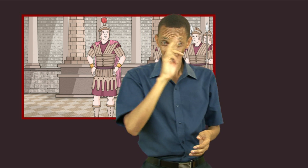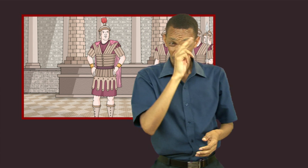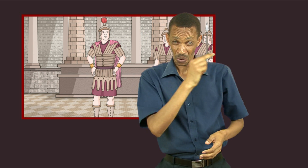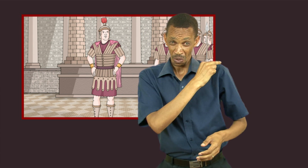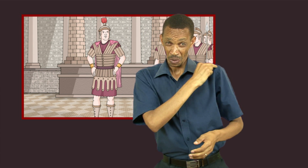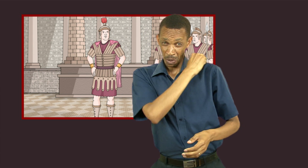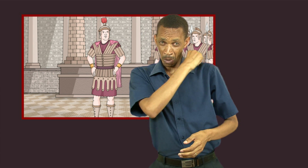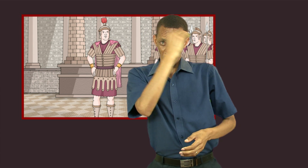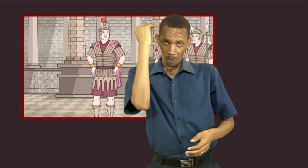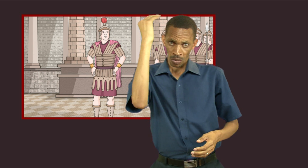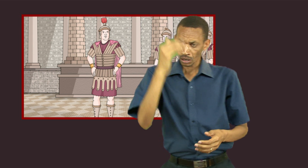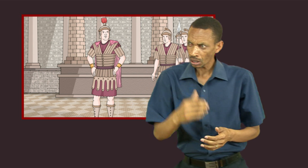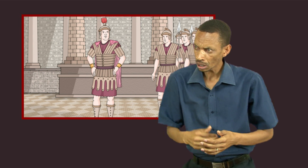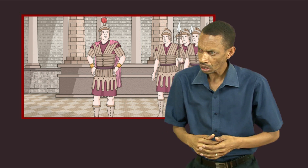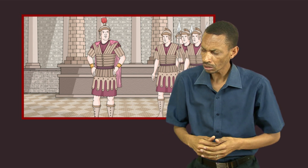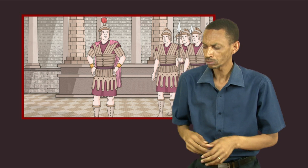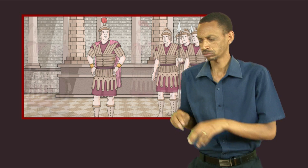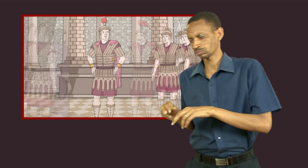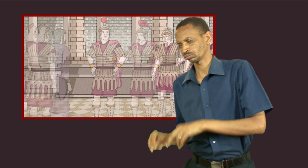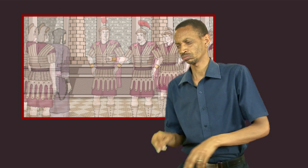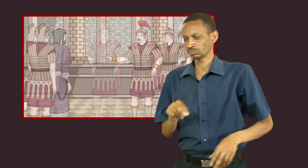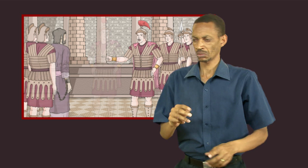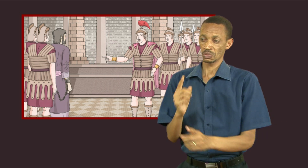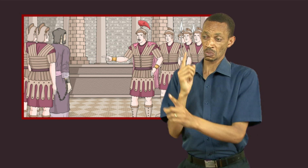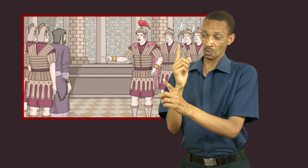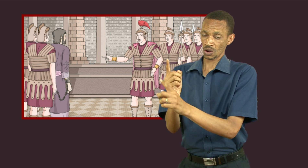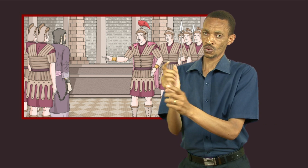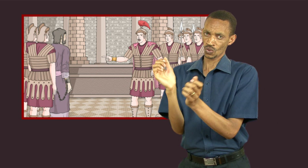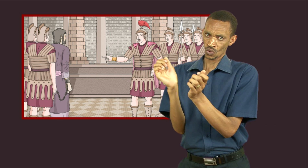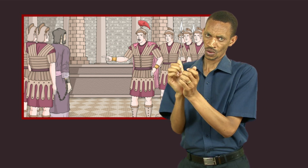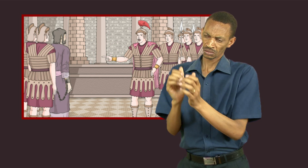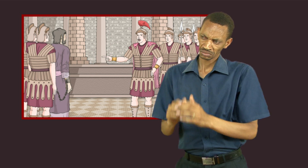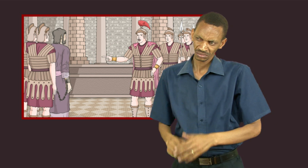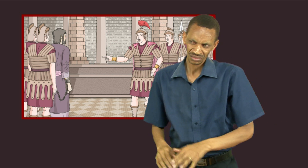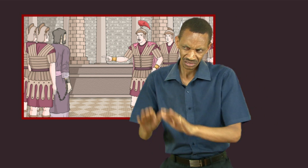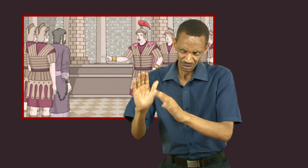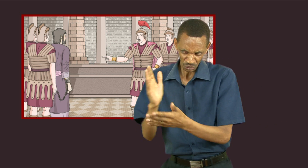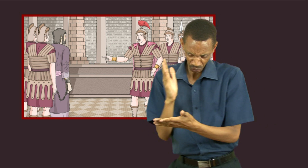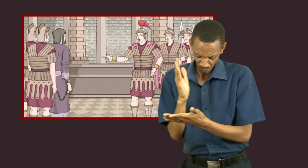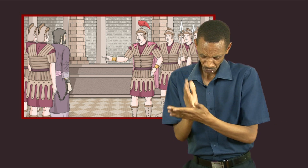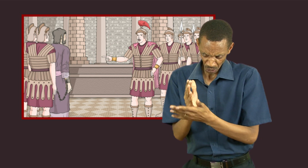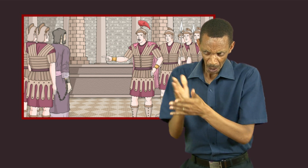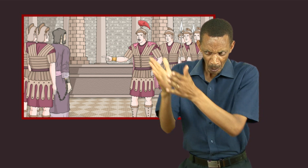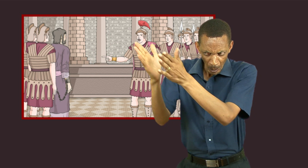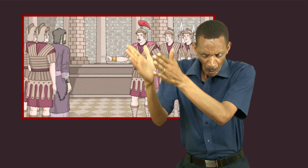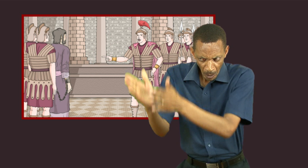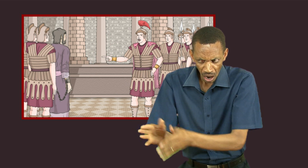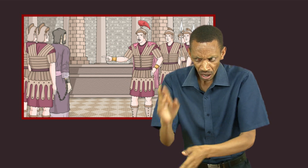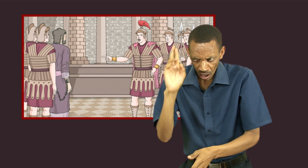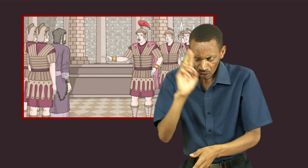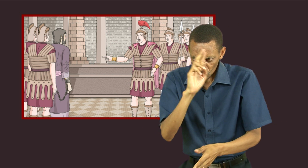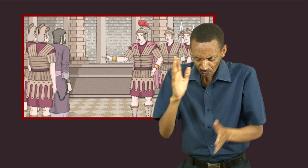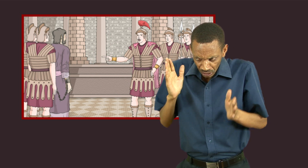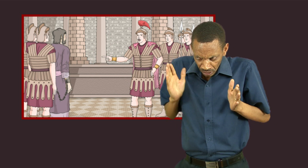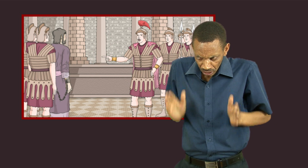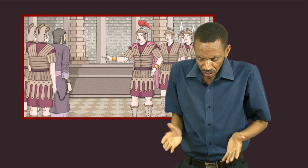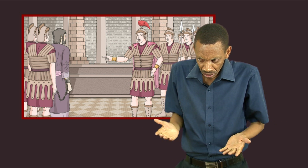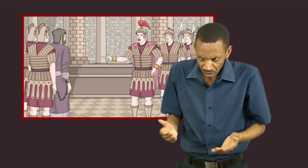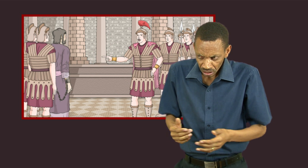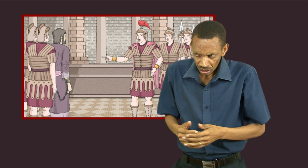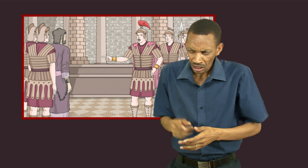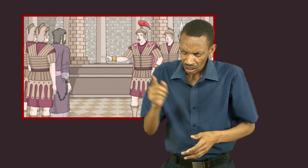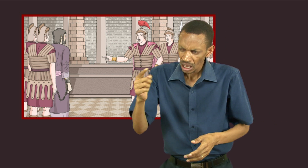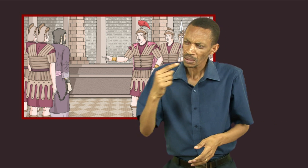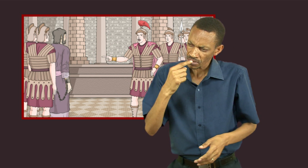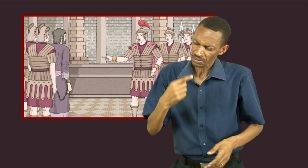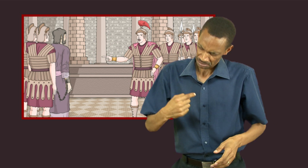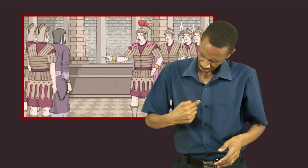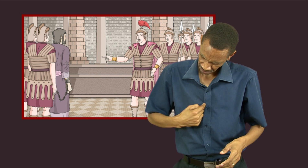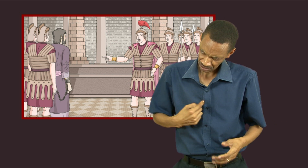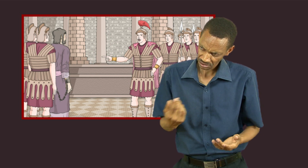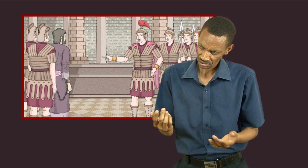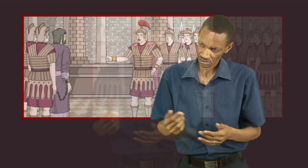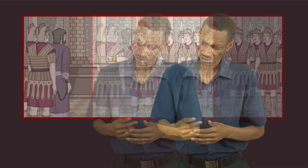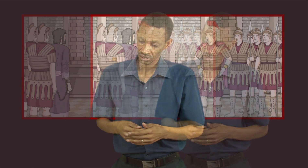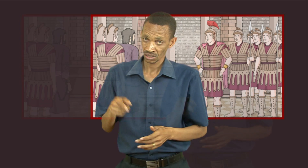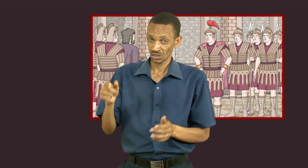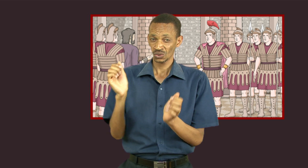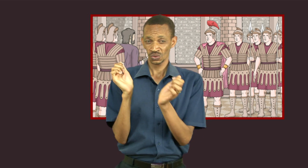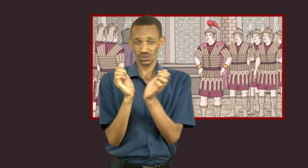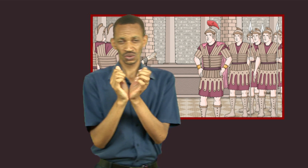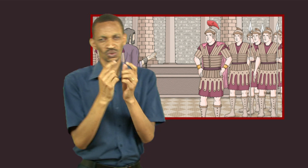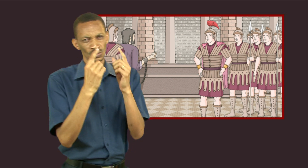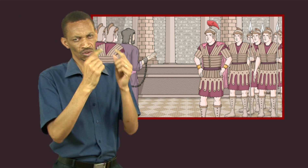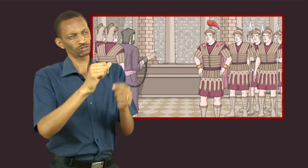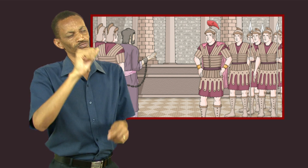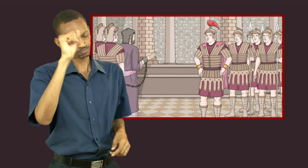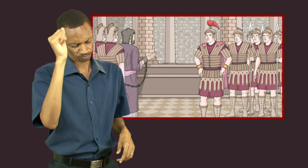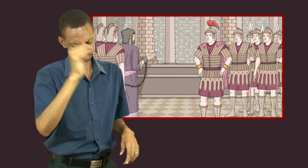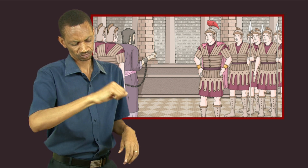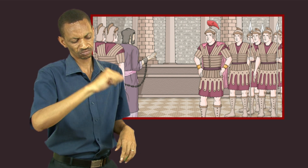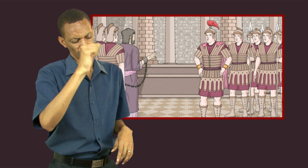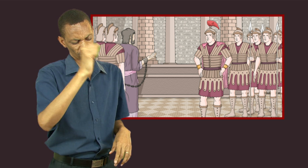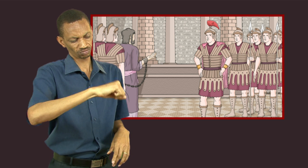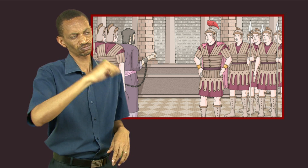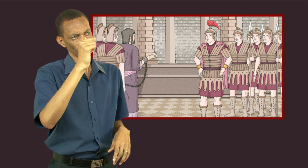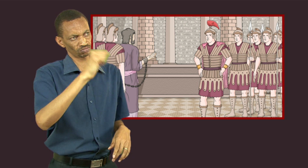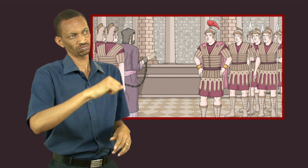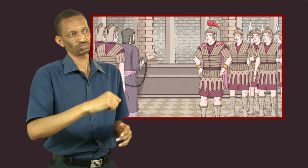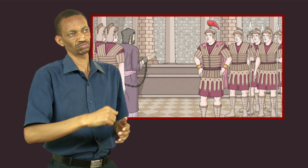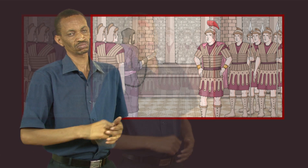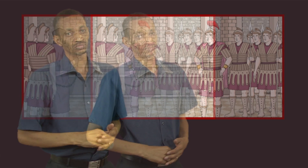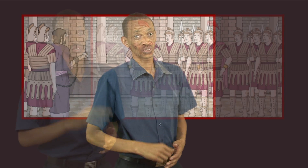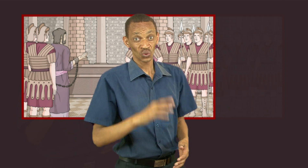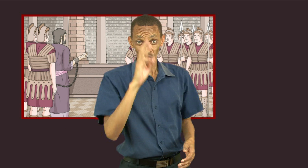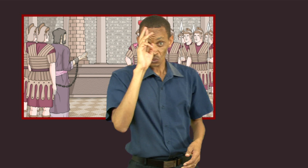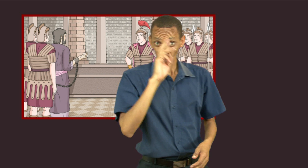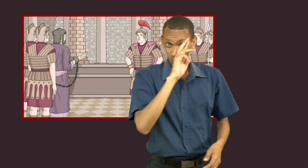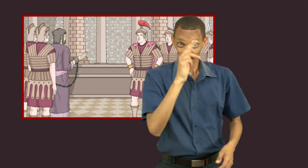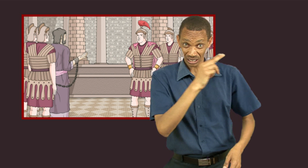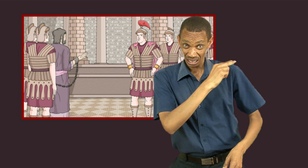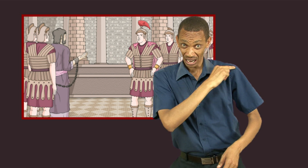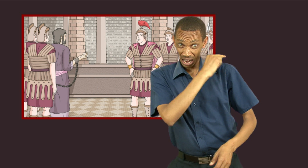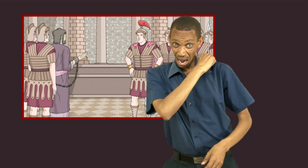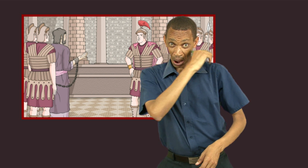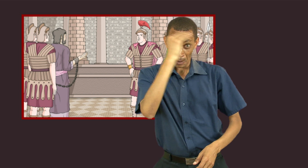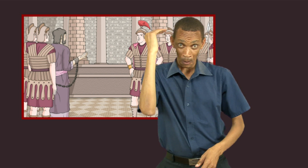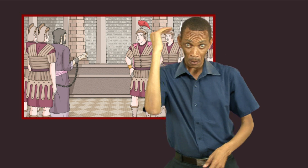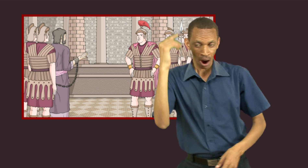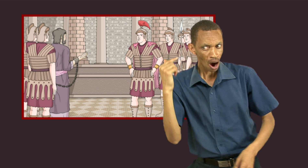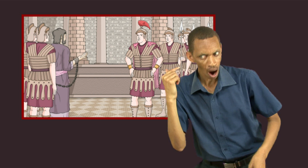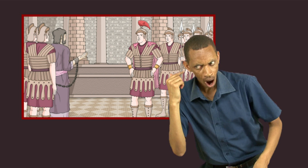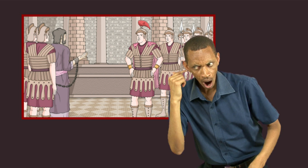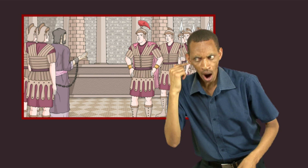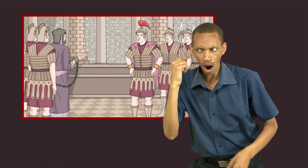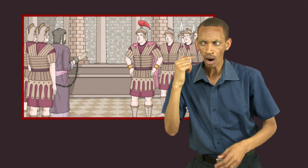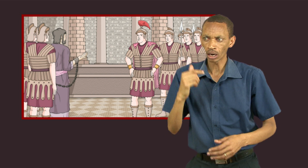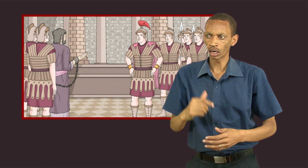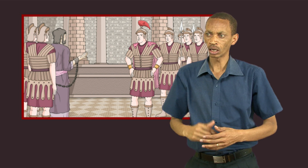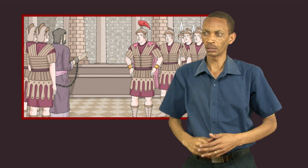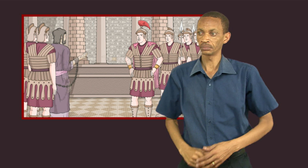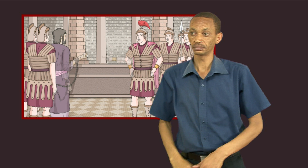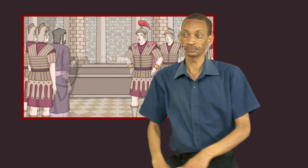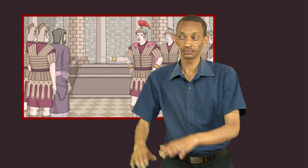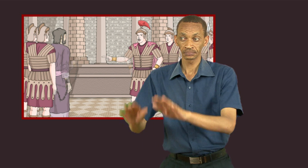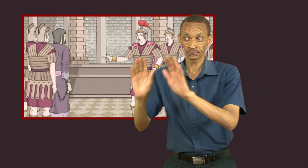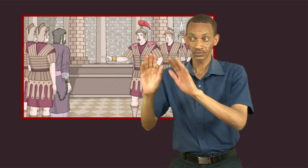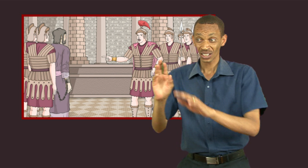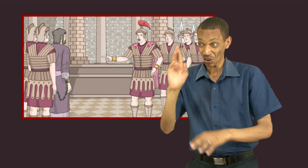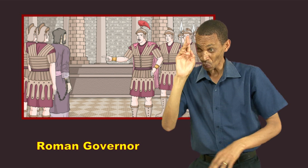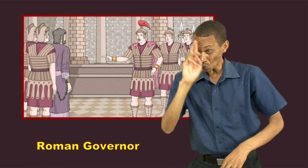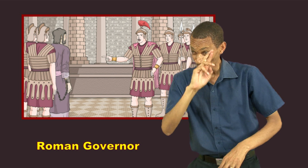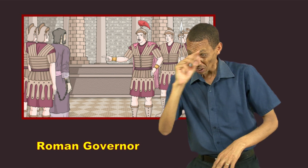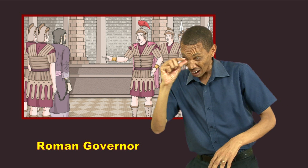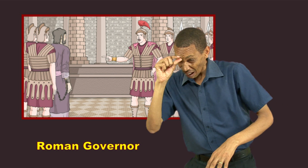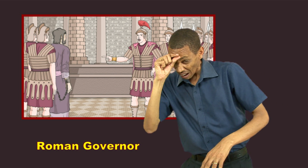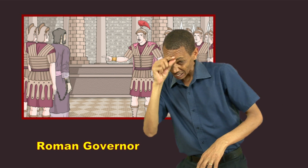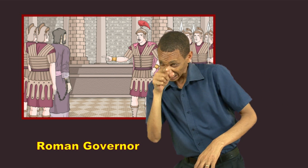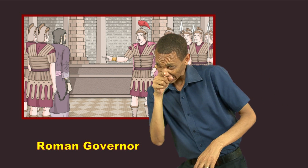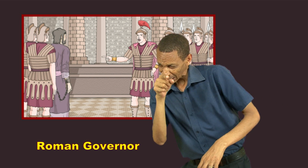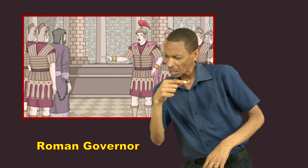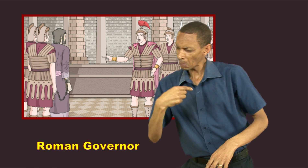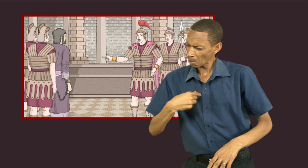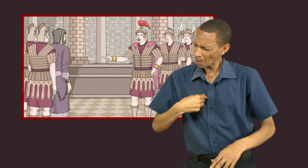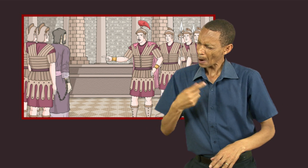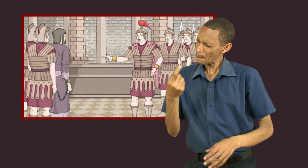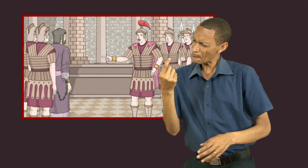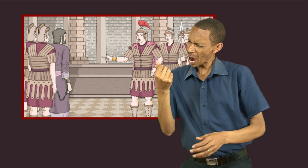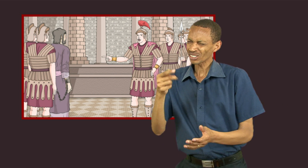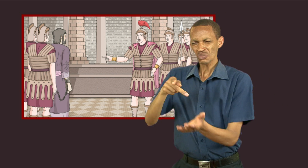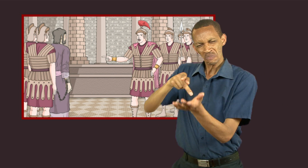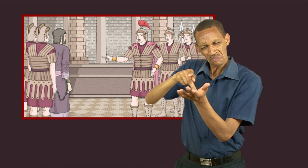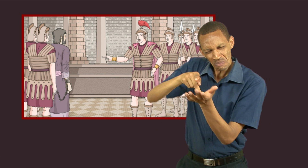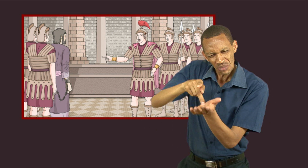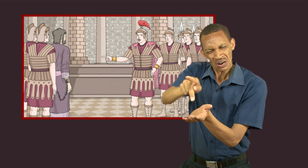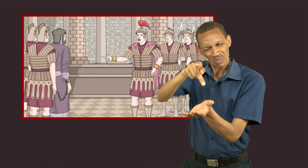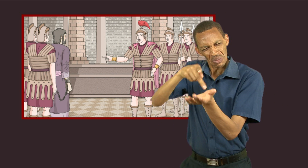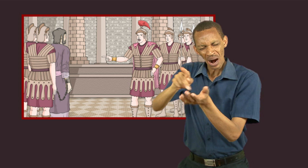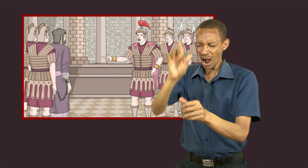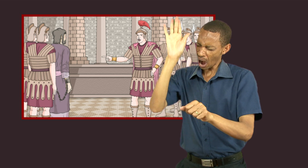The commander went to Paul and asked, “Tell me, are you a Roman citizen?” “Yes,” he answered.